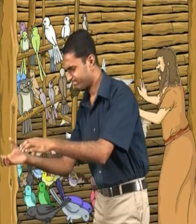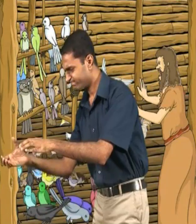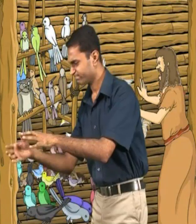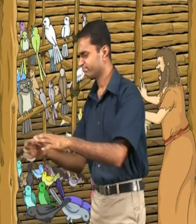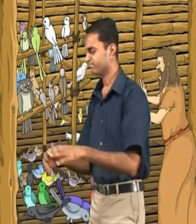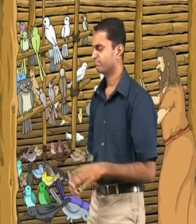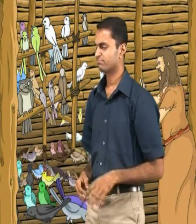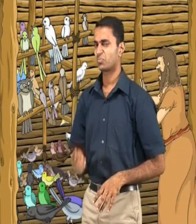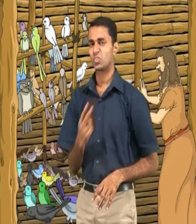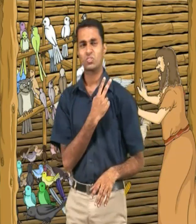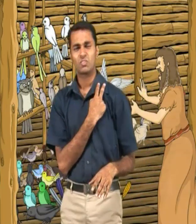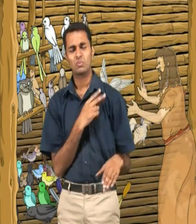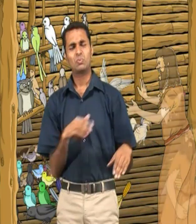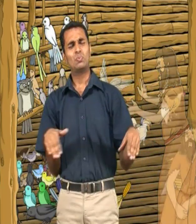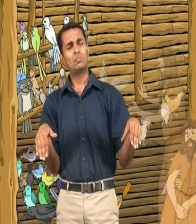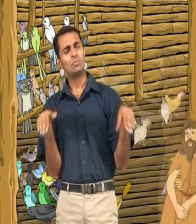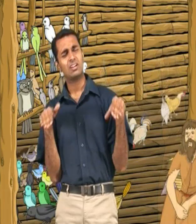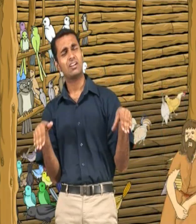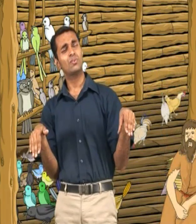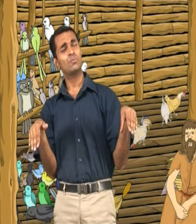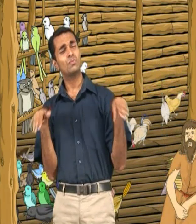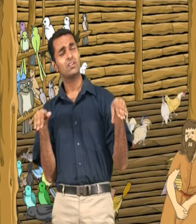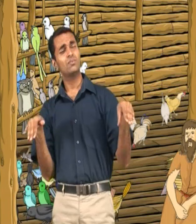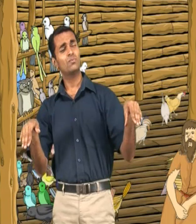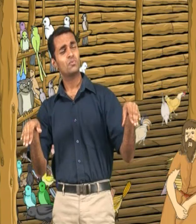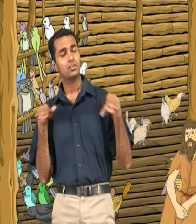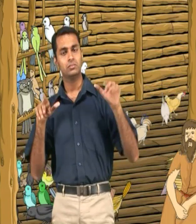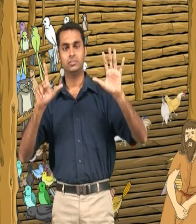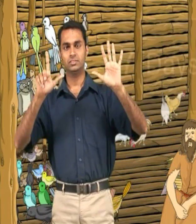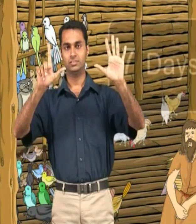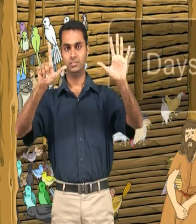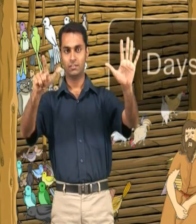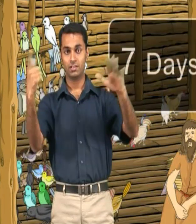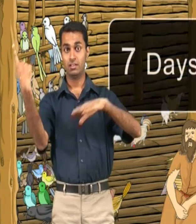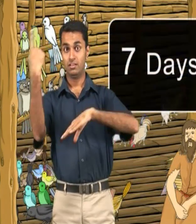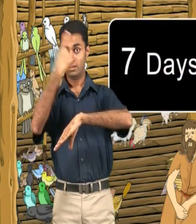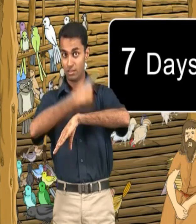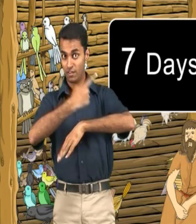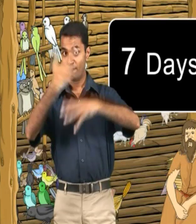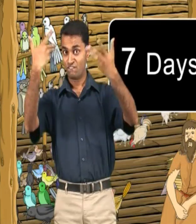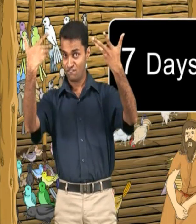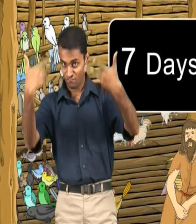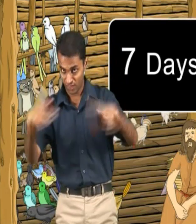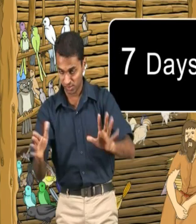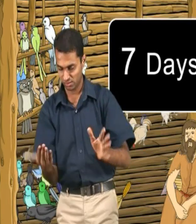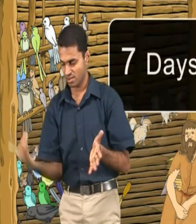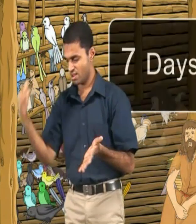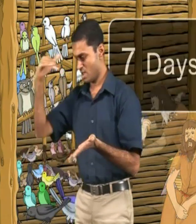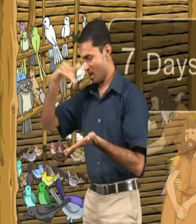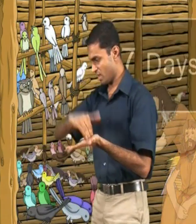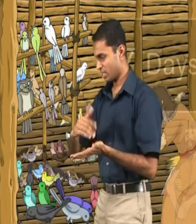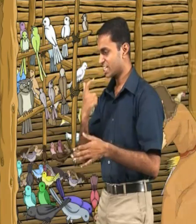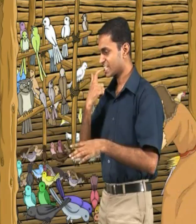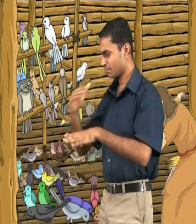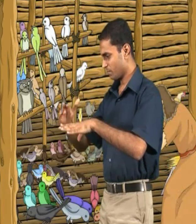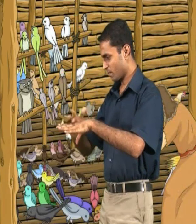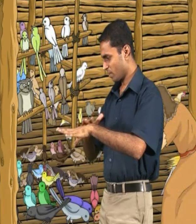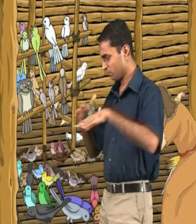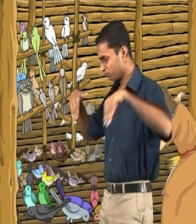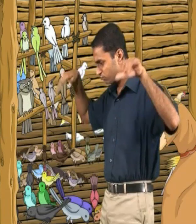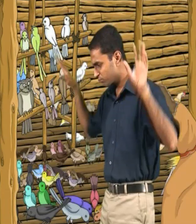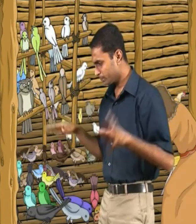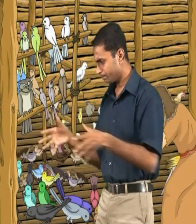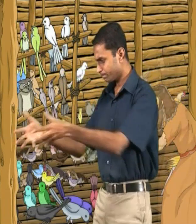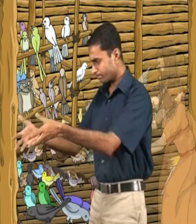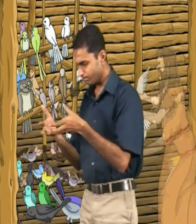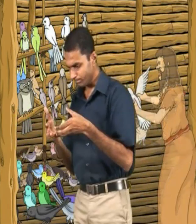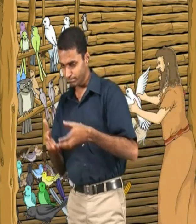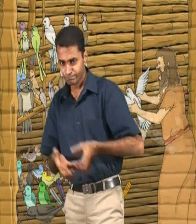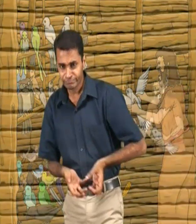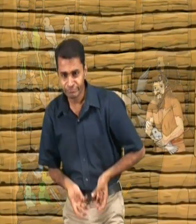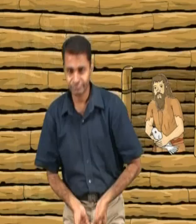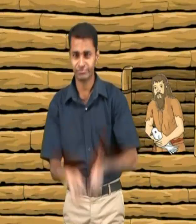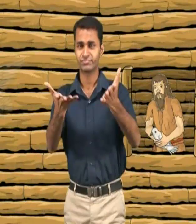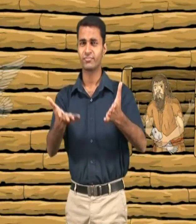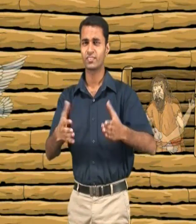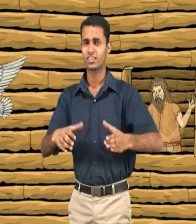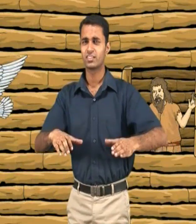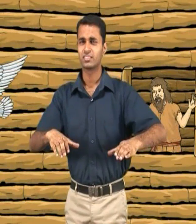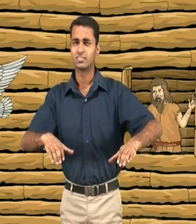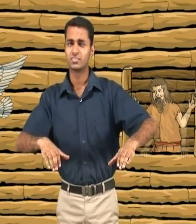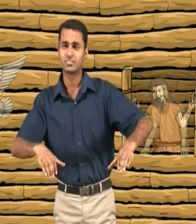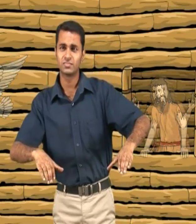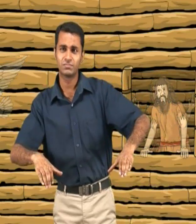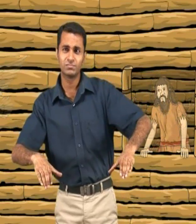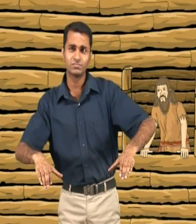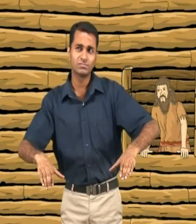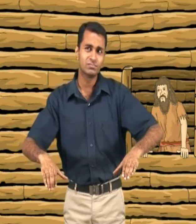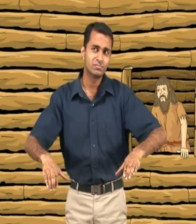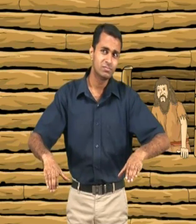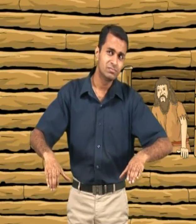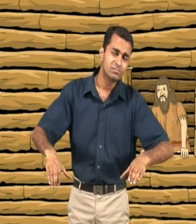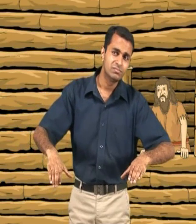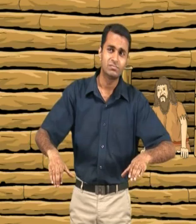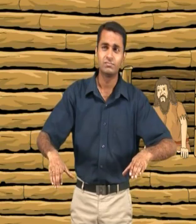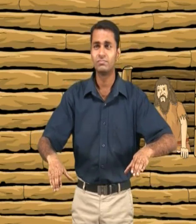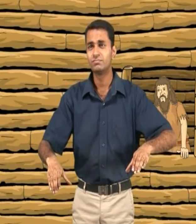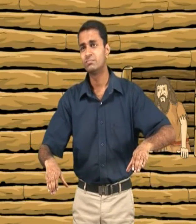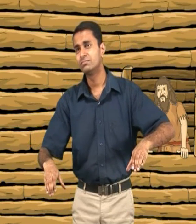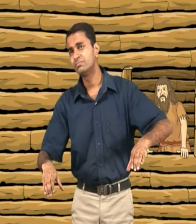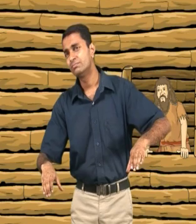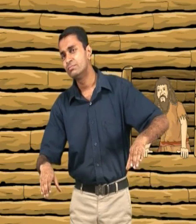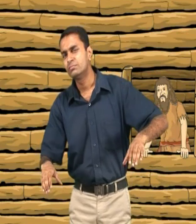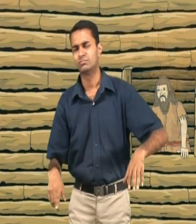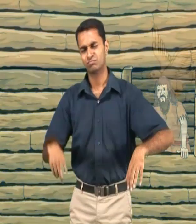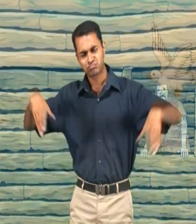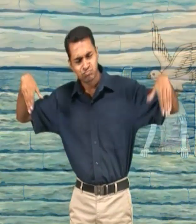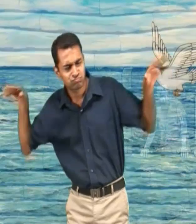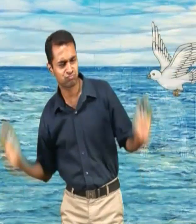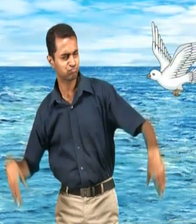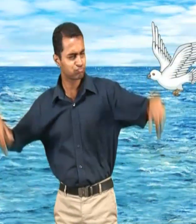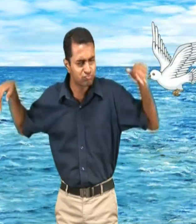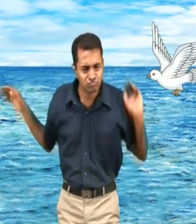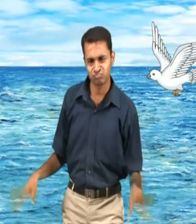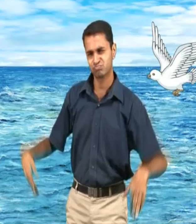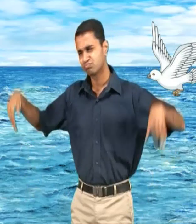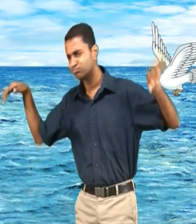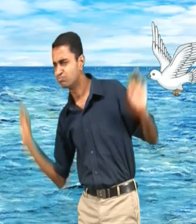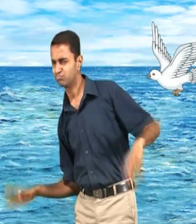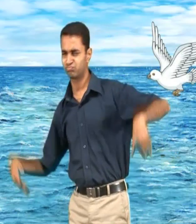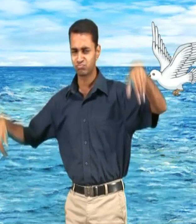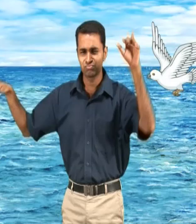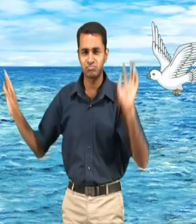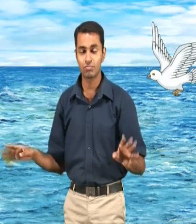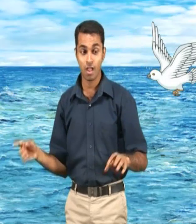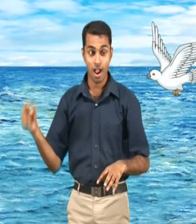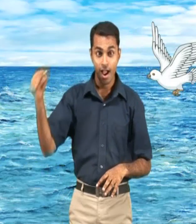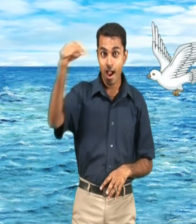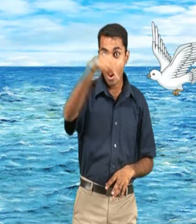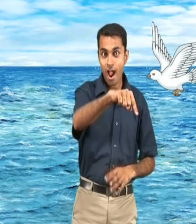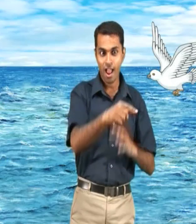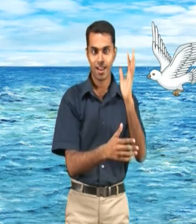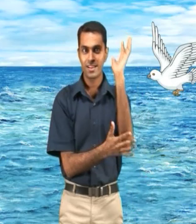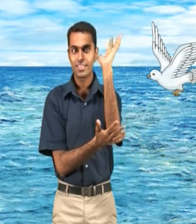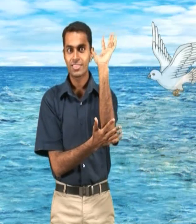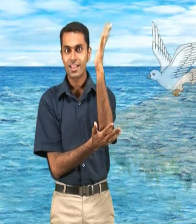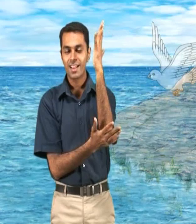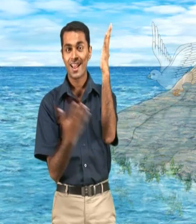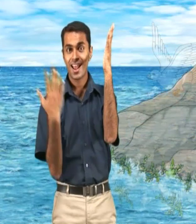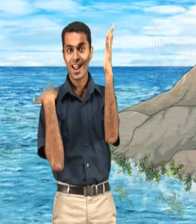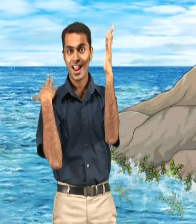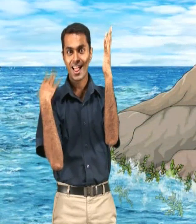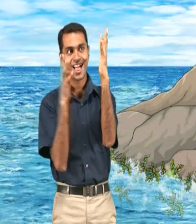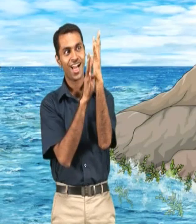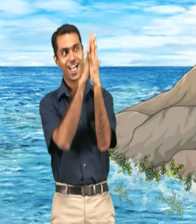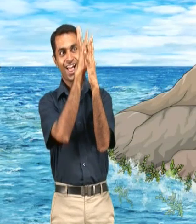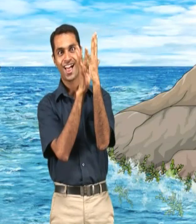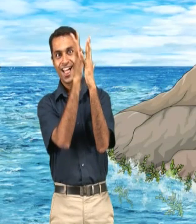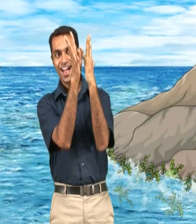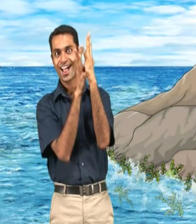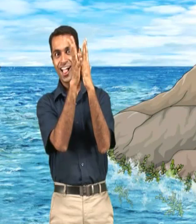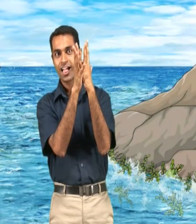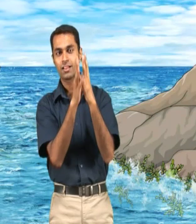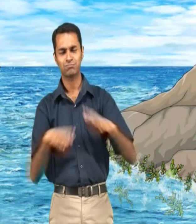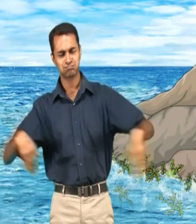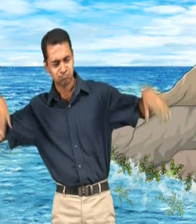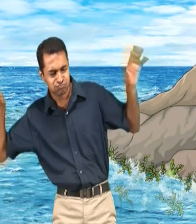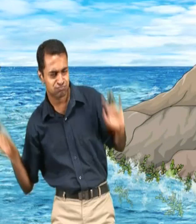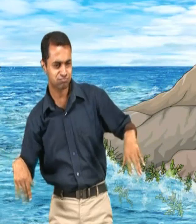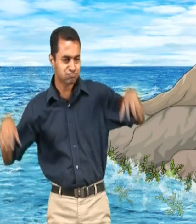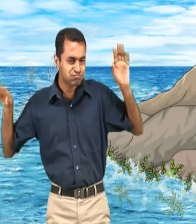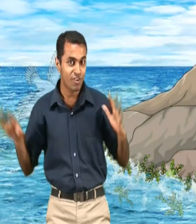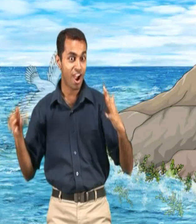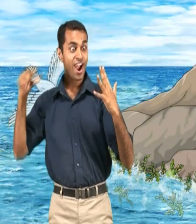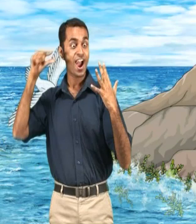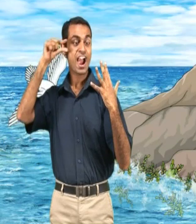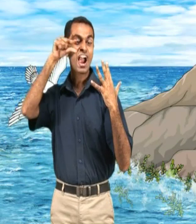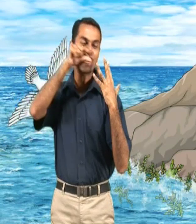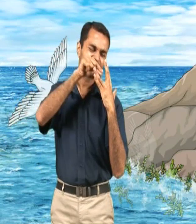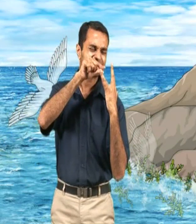Noah waited seven more days and again sent out the dove from the ark.